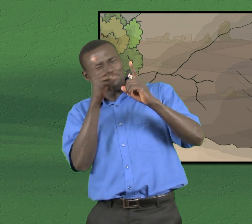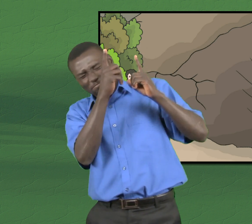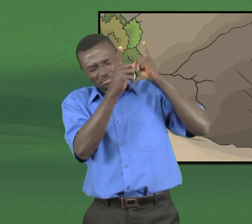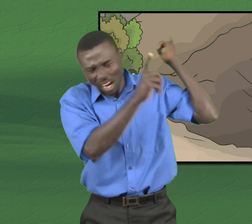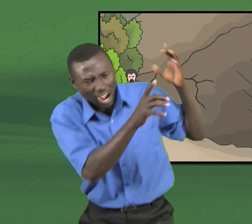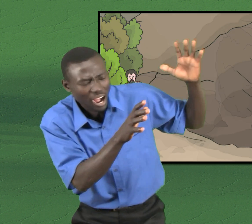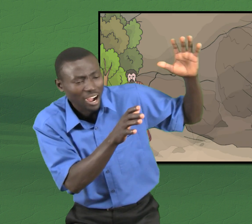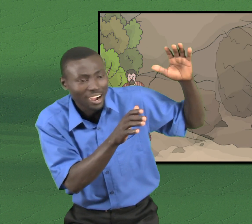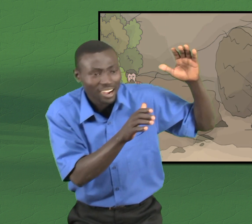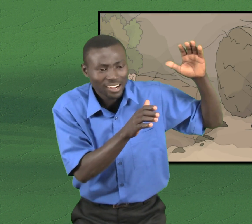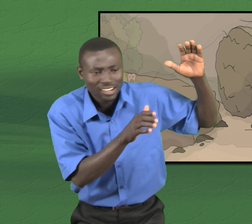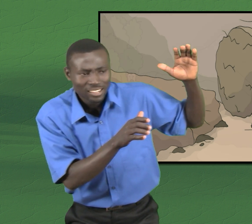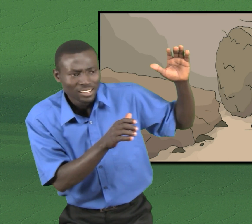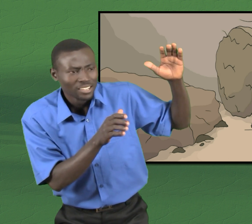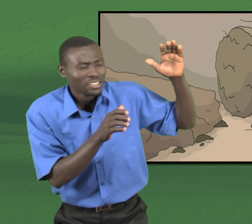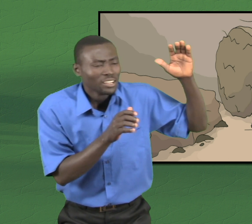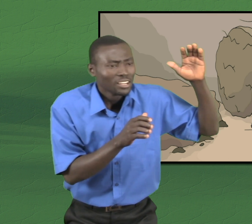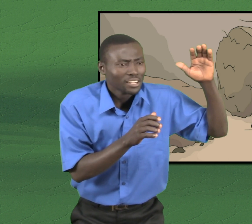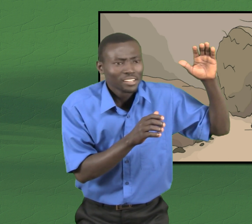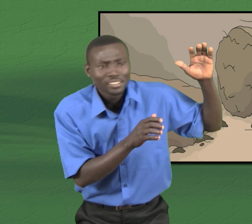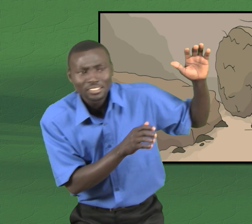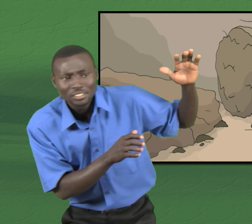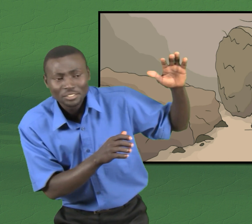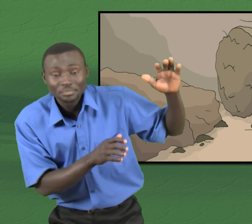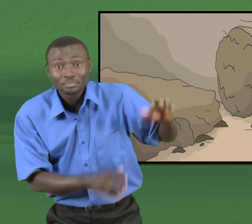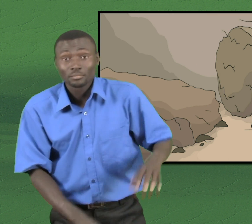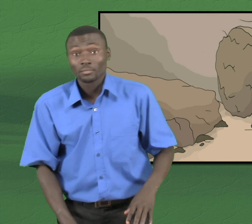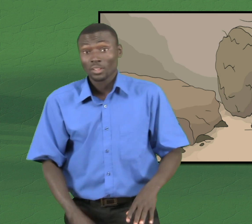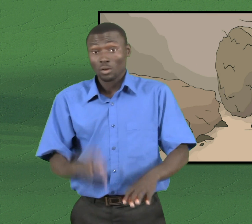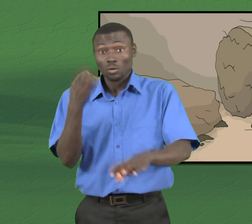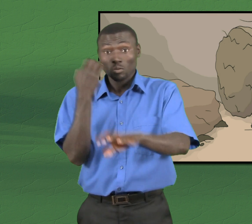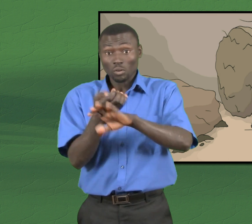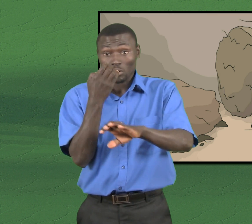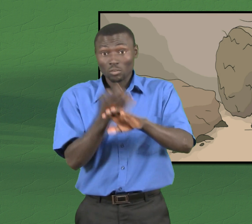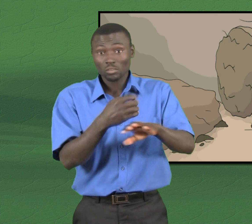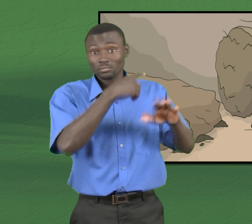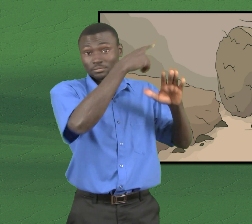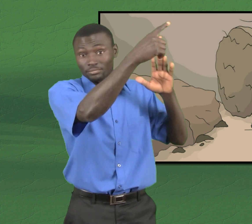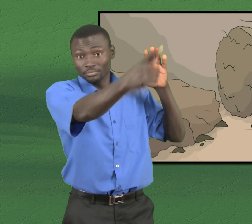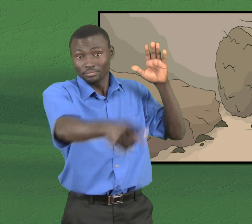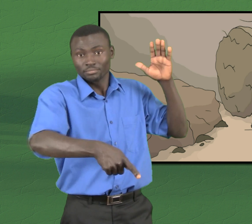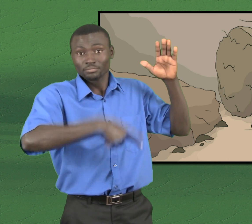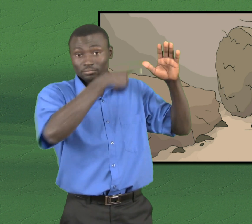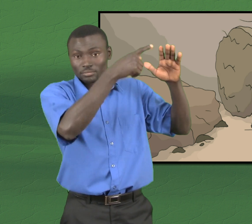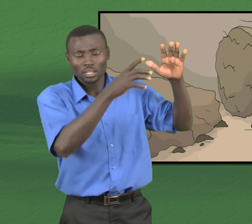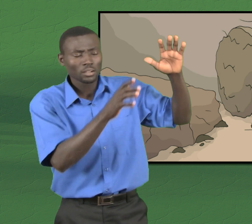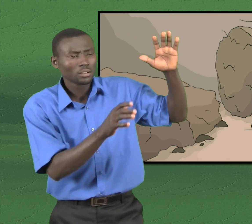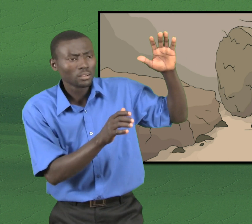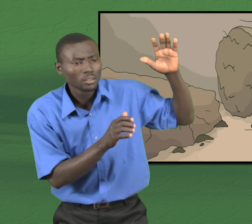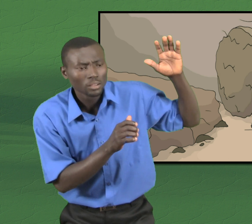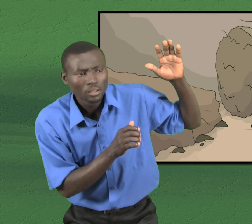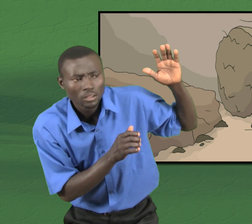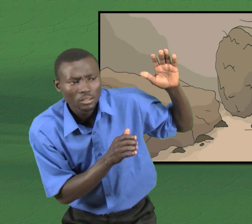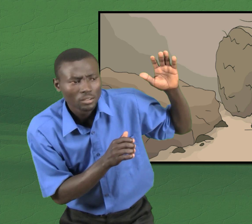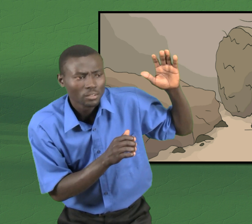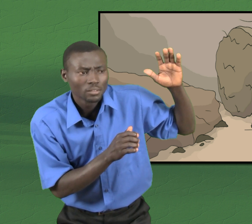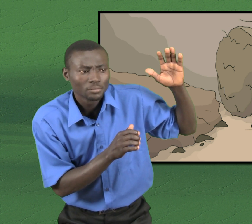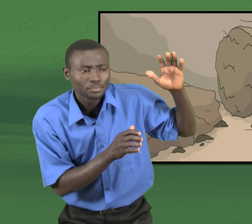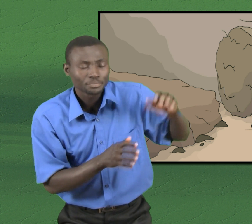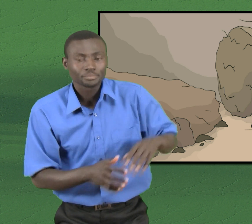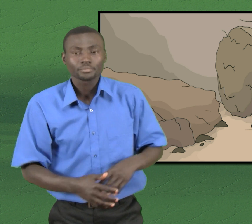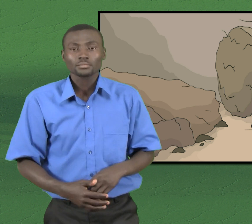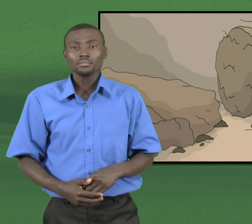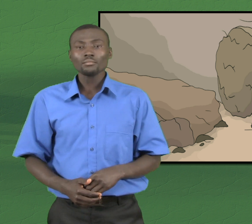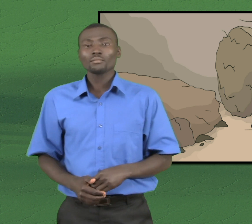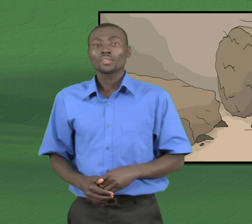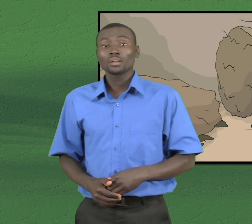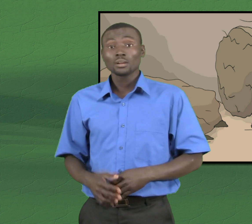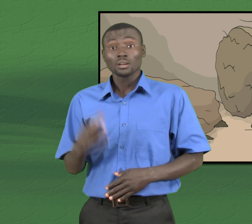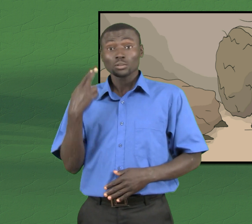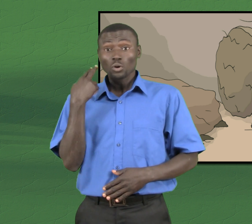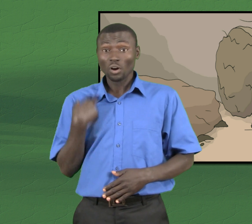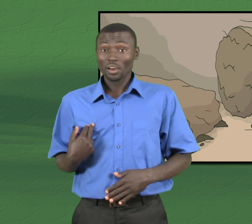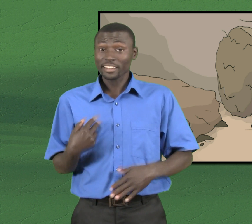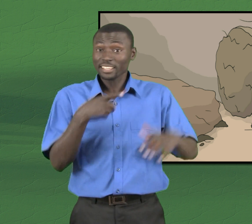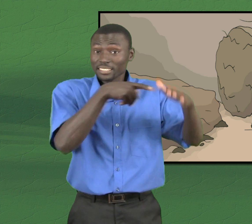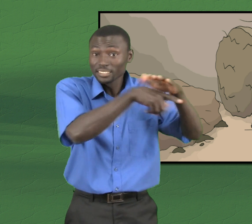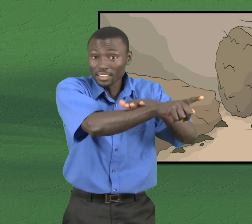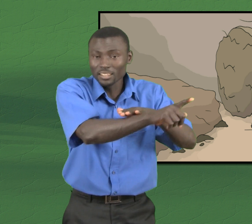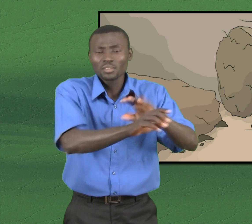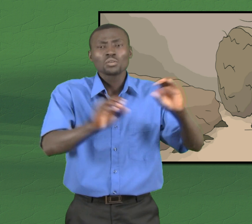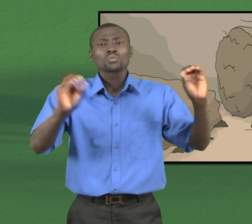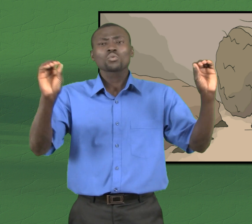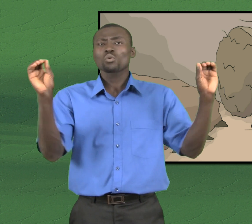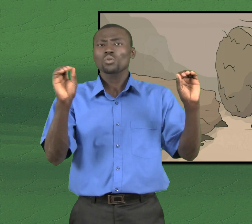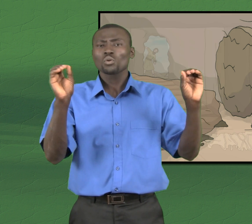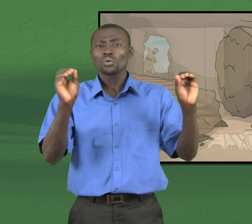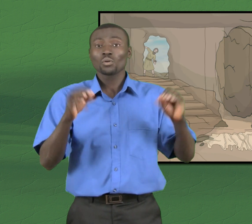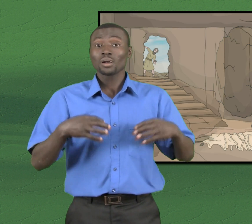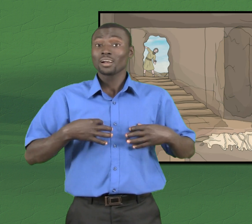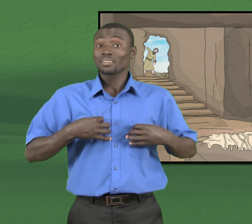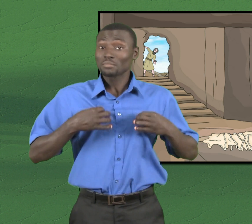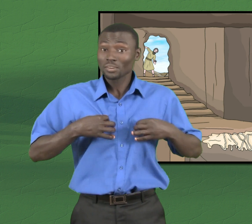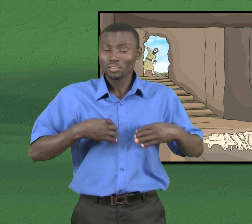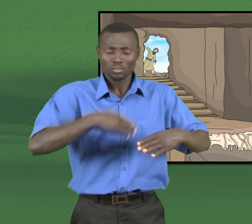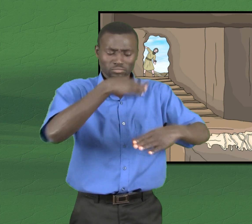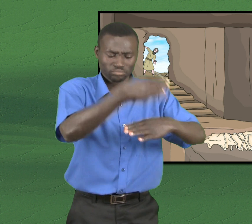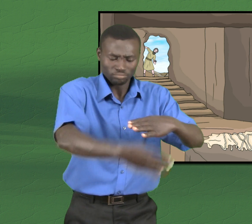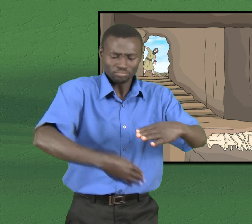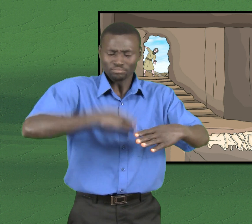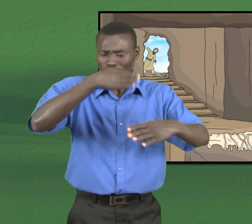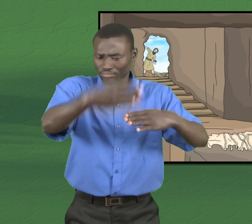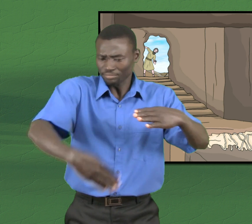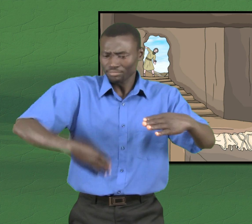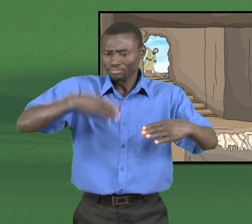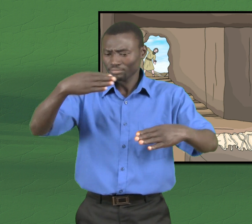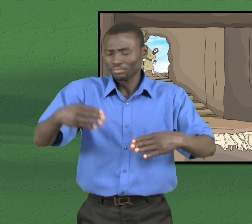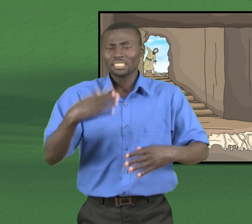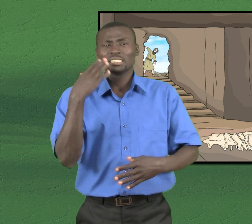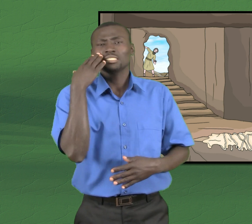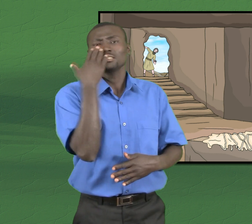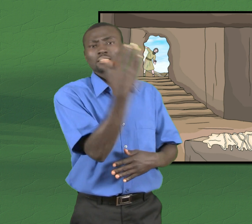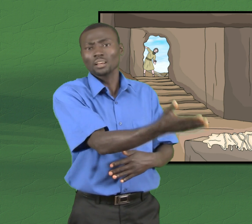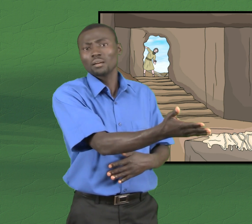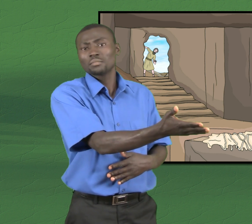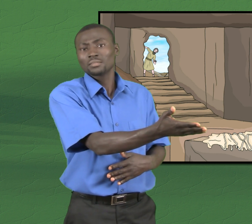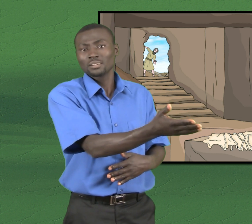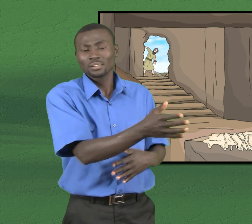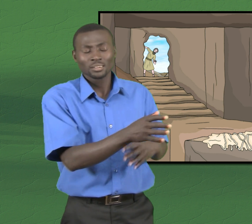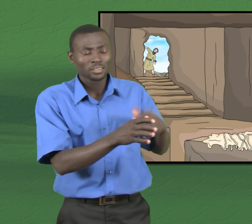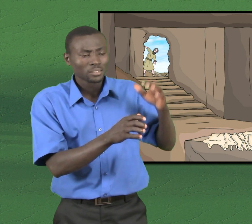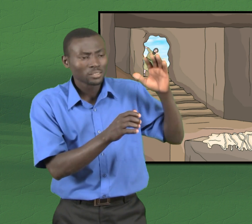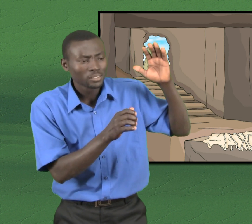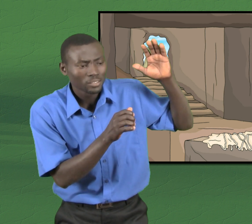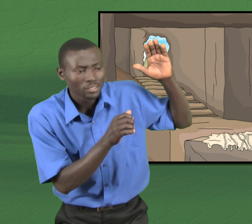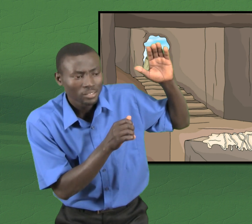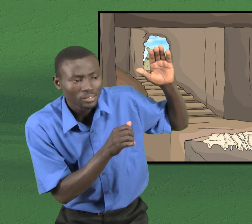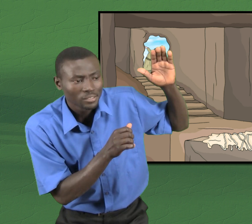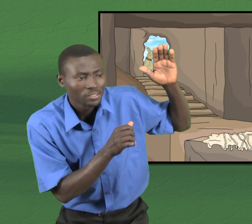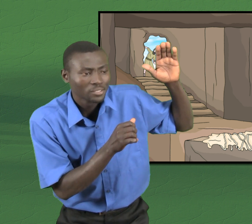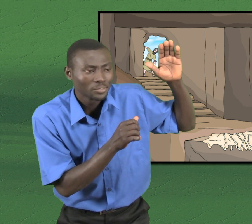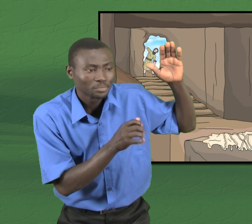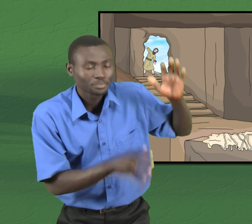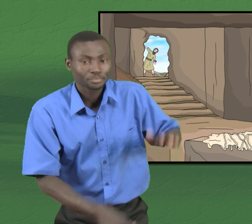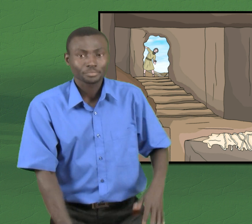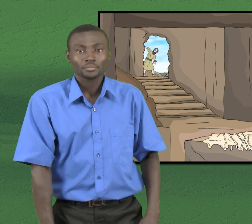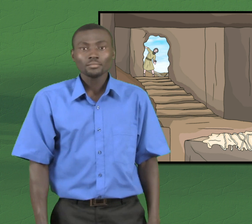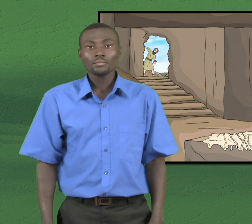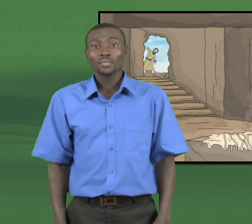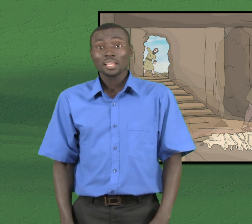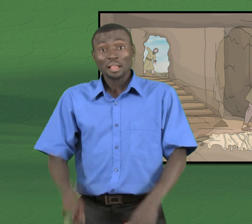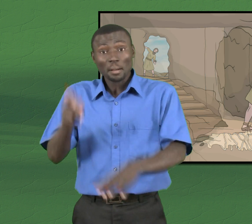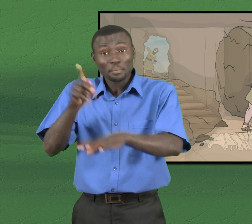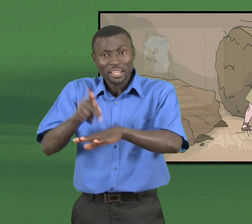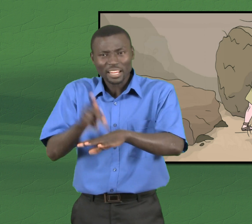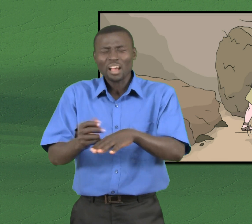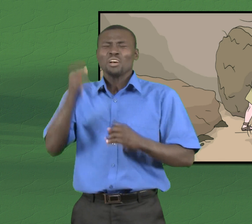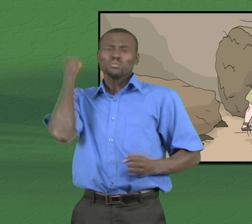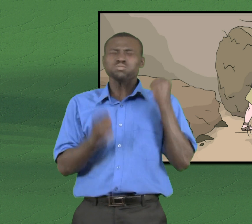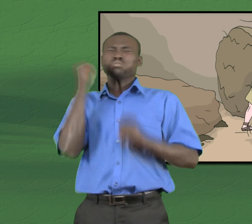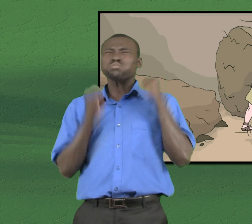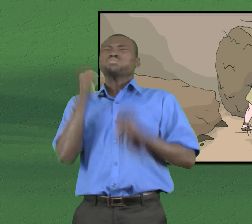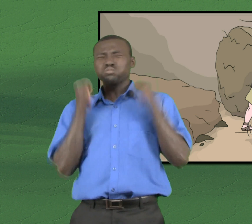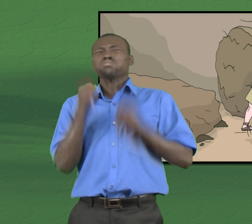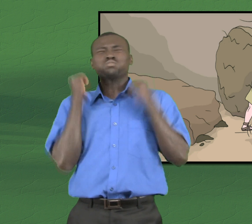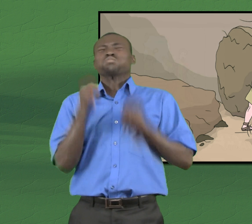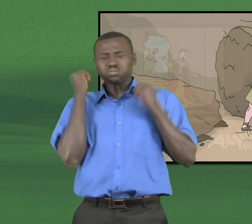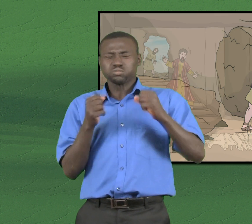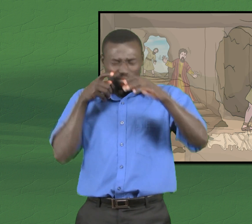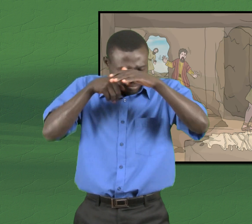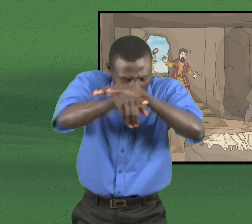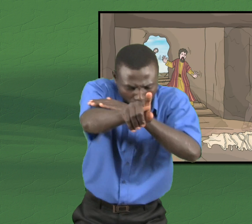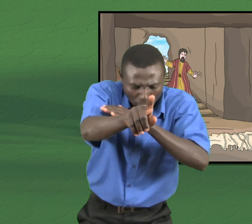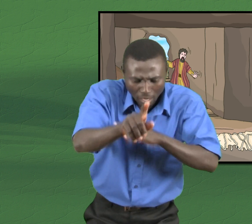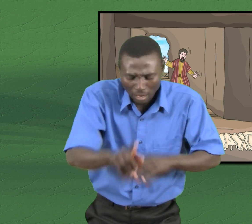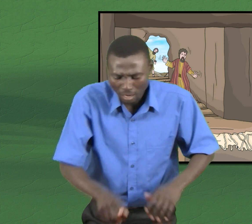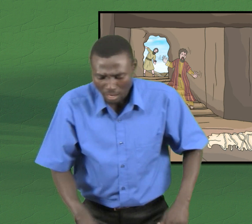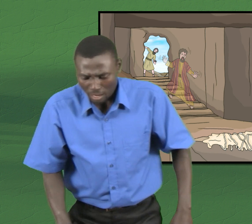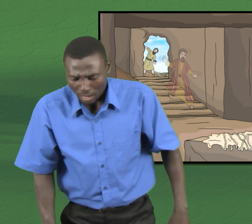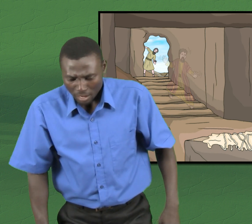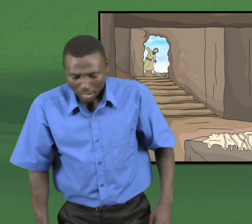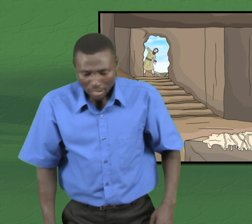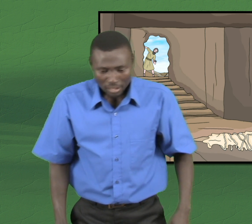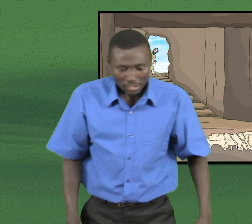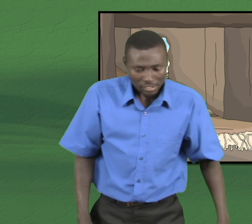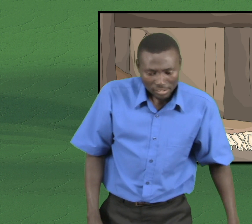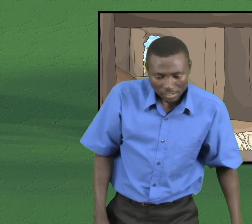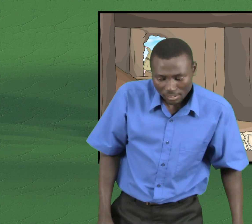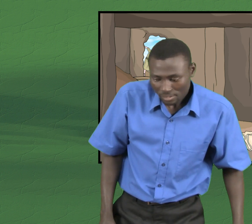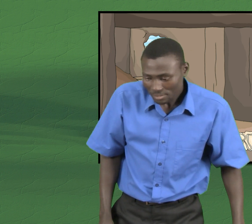He bent down and looked in at the linen cloths lying there, but he did not go in. Simon Peter arrived just after him.